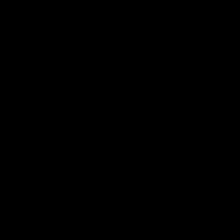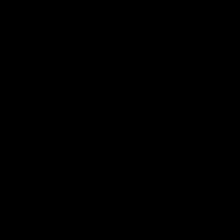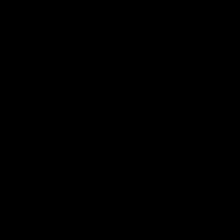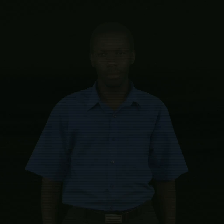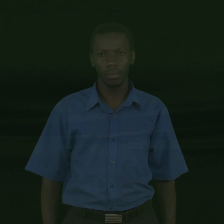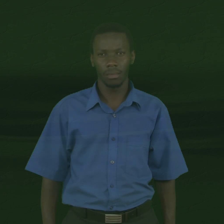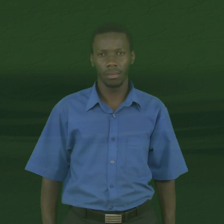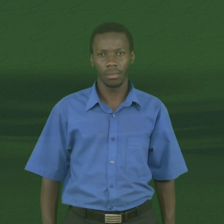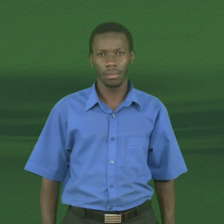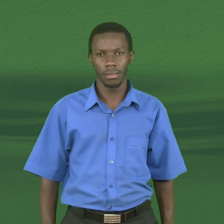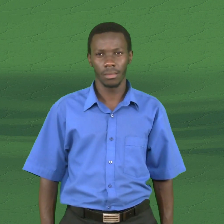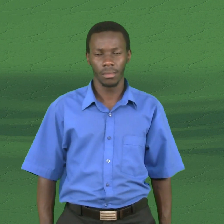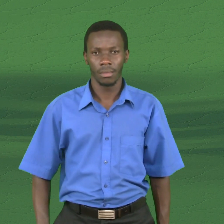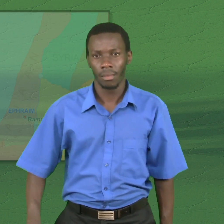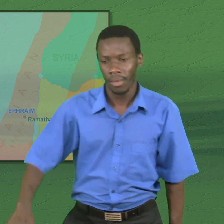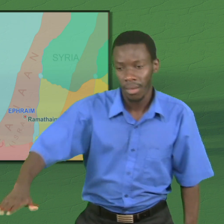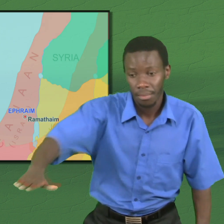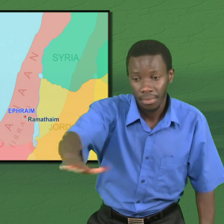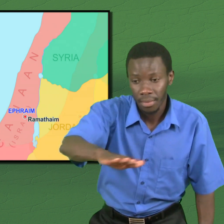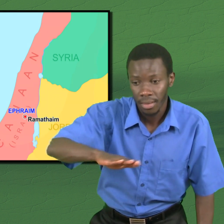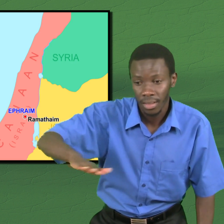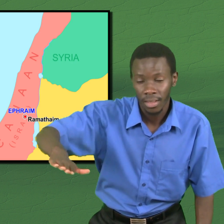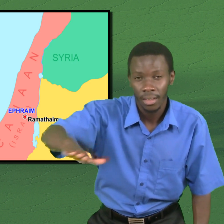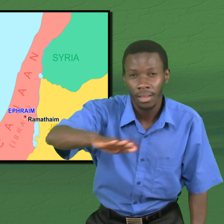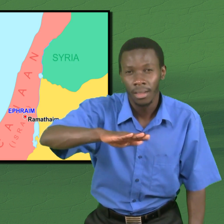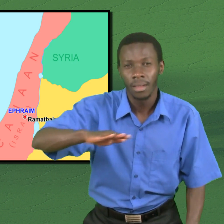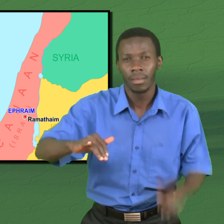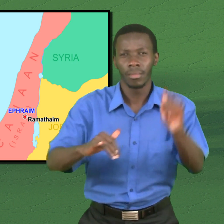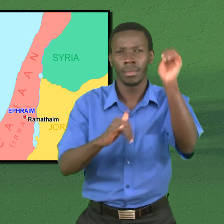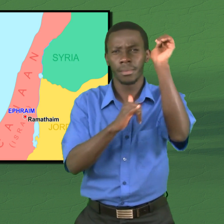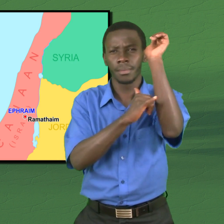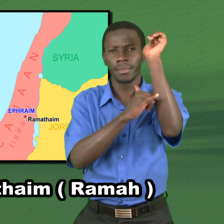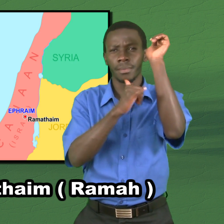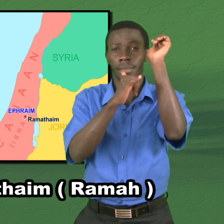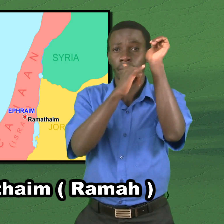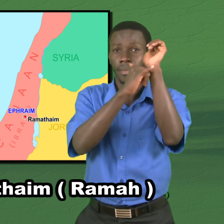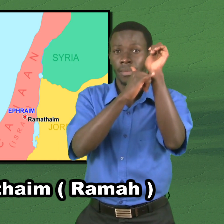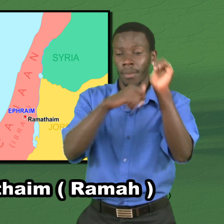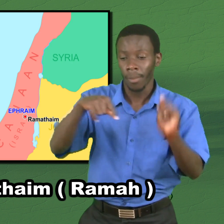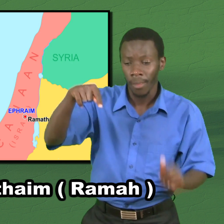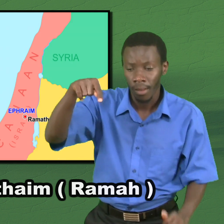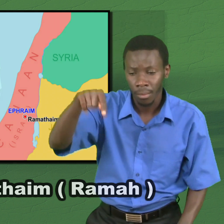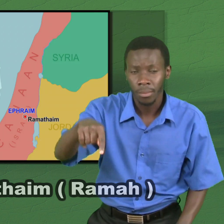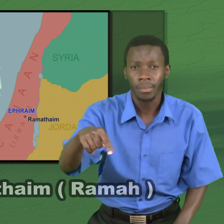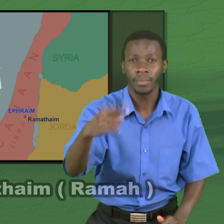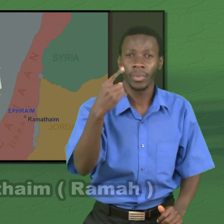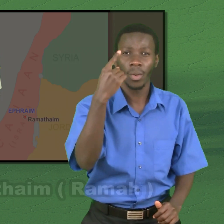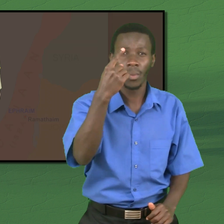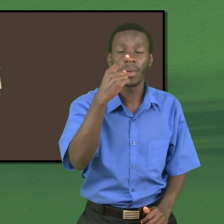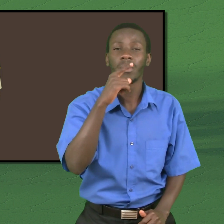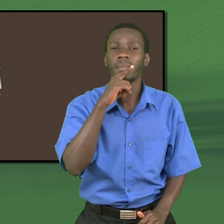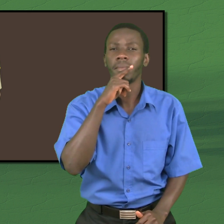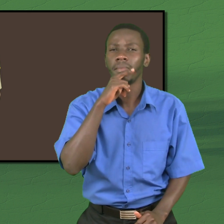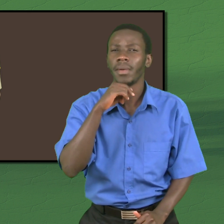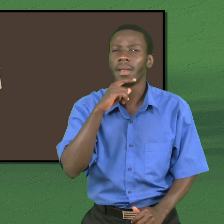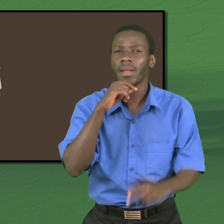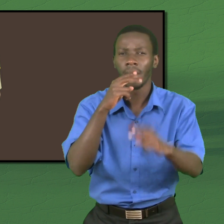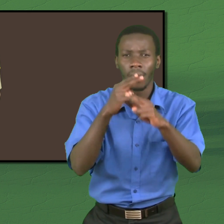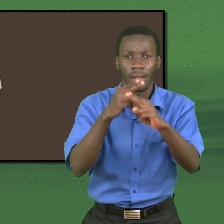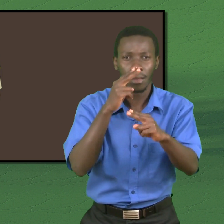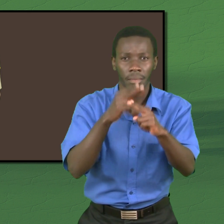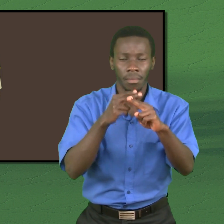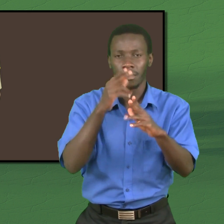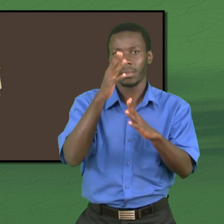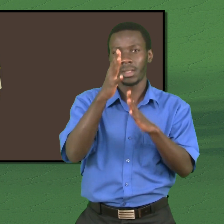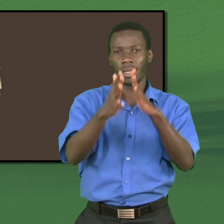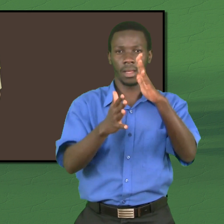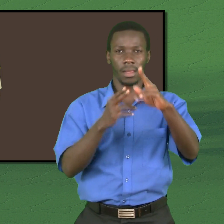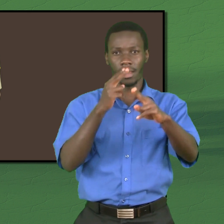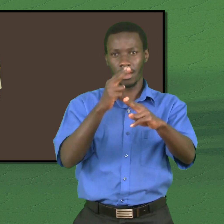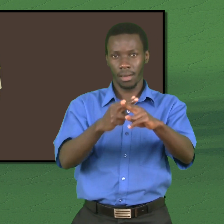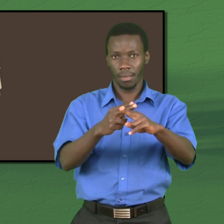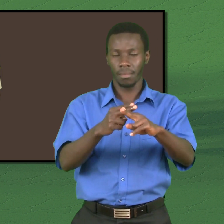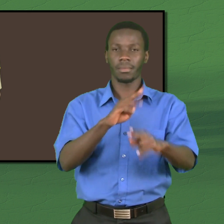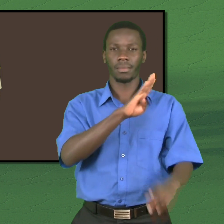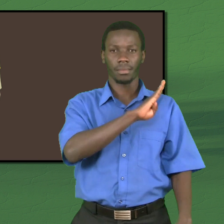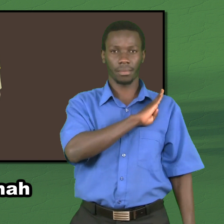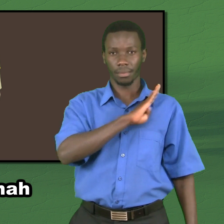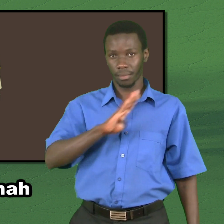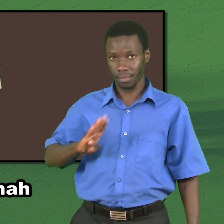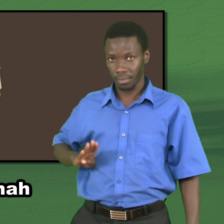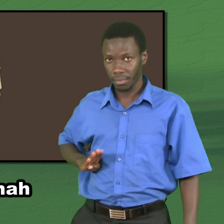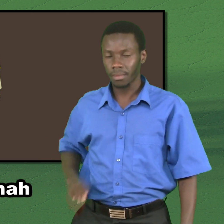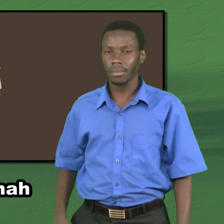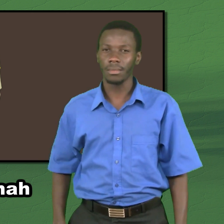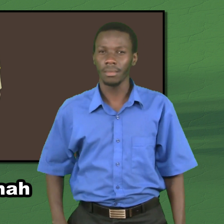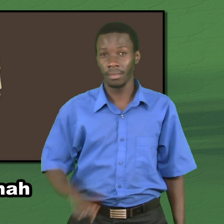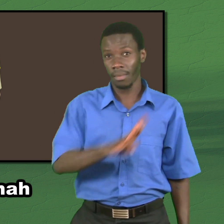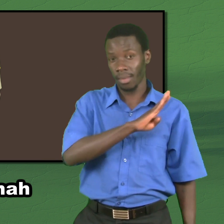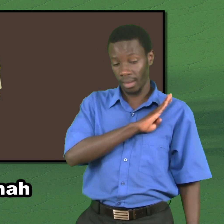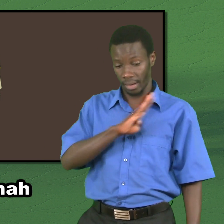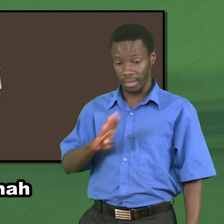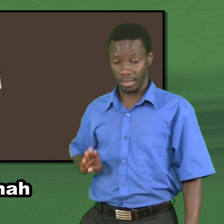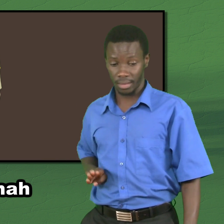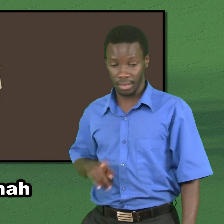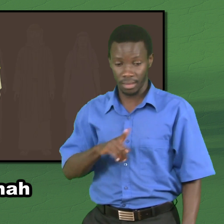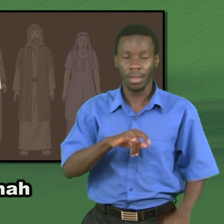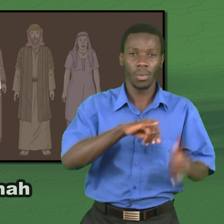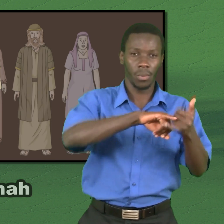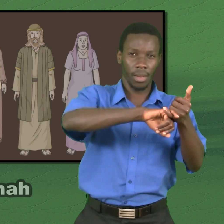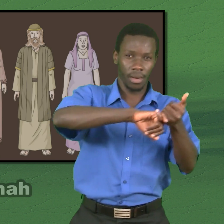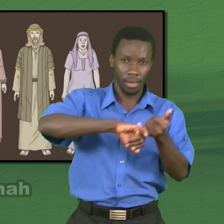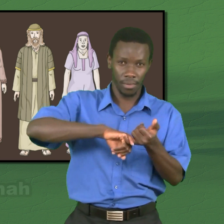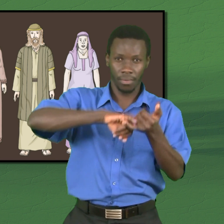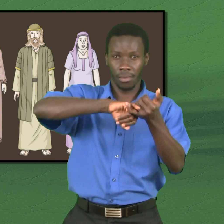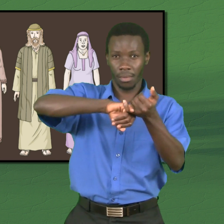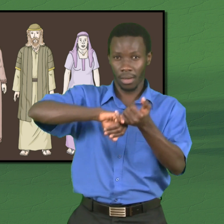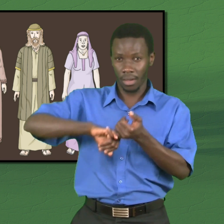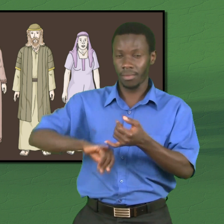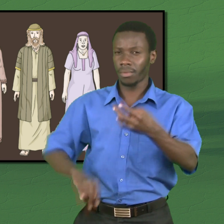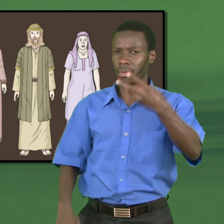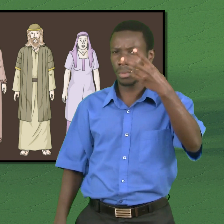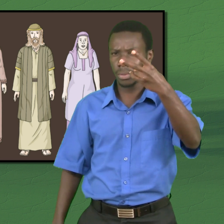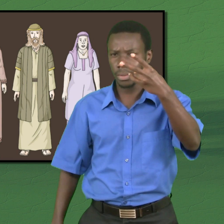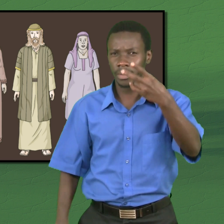Now there was a man named Elkanah who was from Ramathaim-zophim in the hill country of Ephraim.